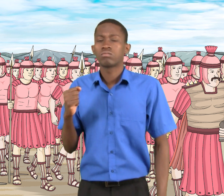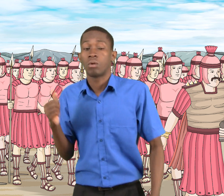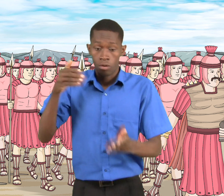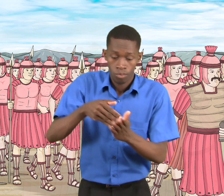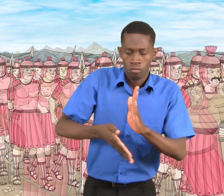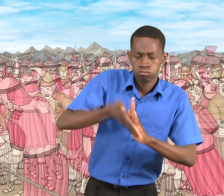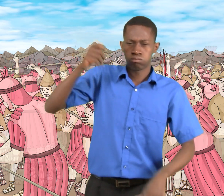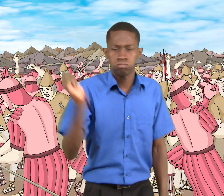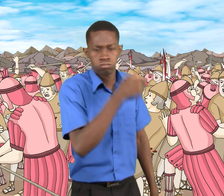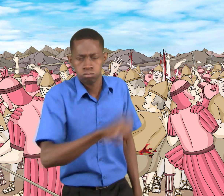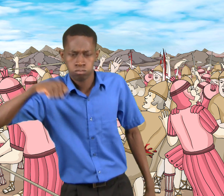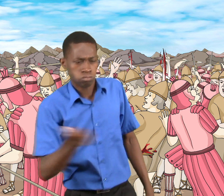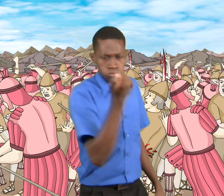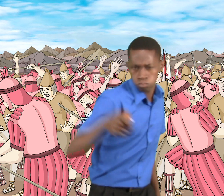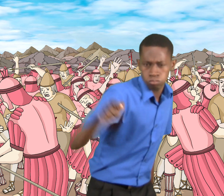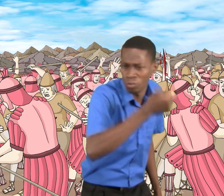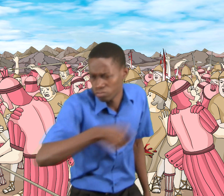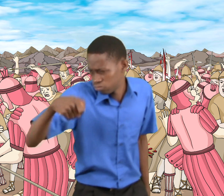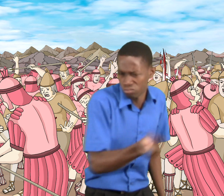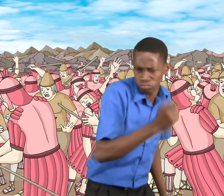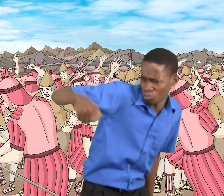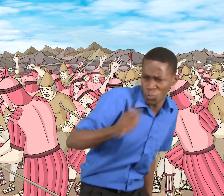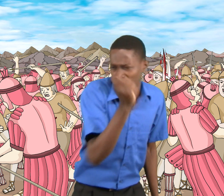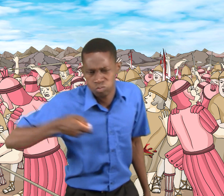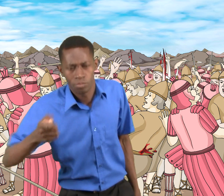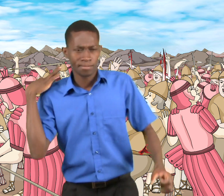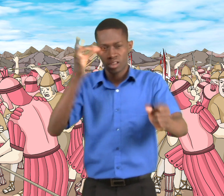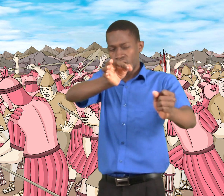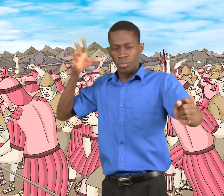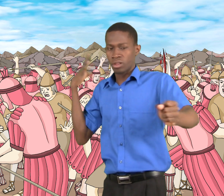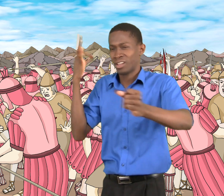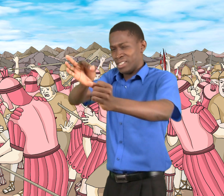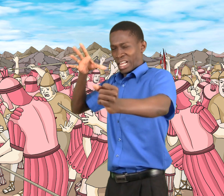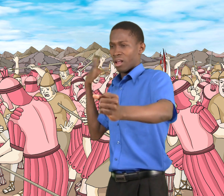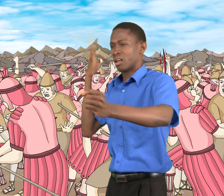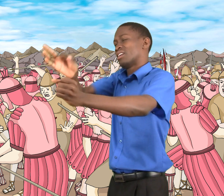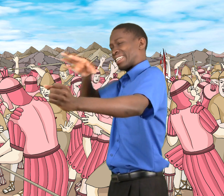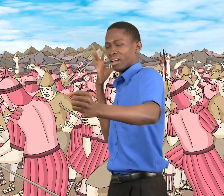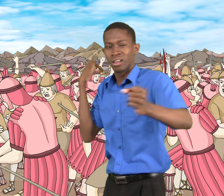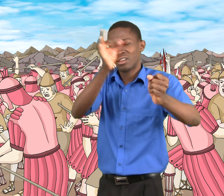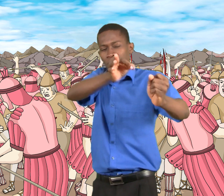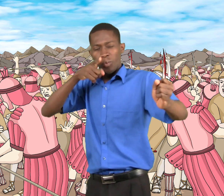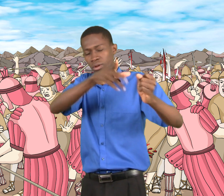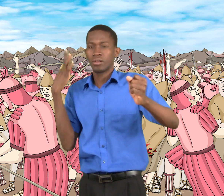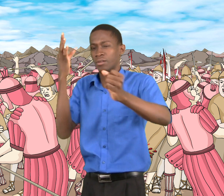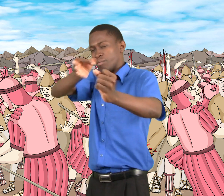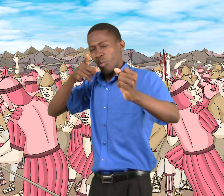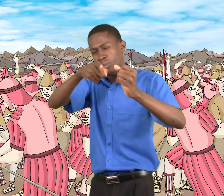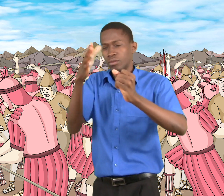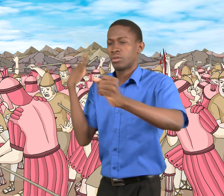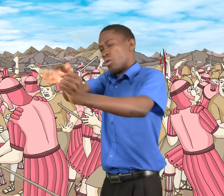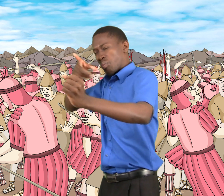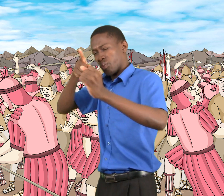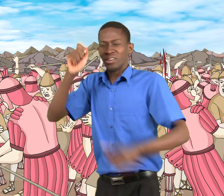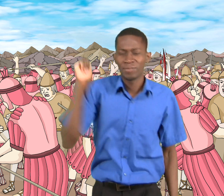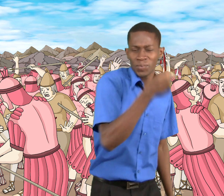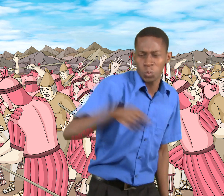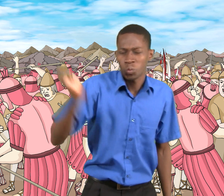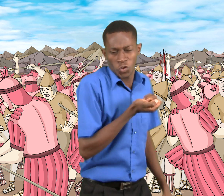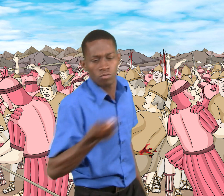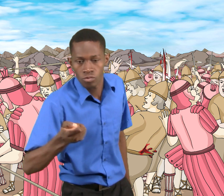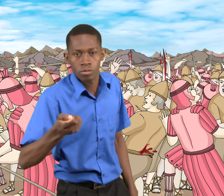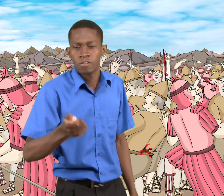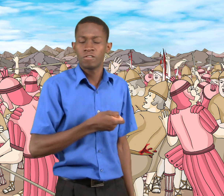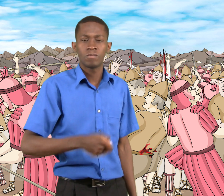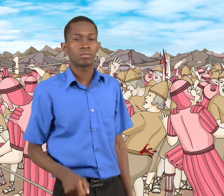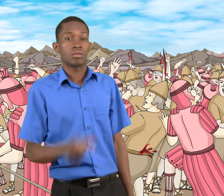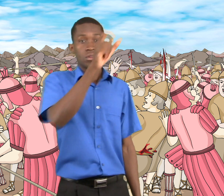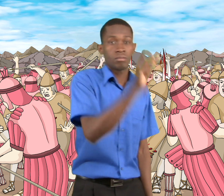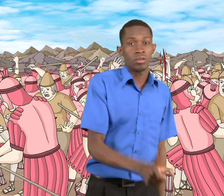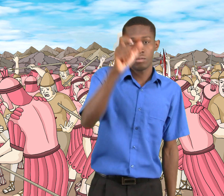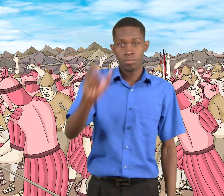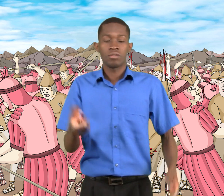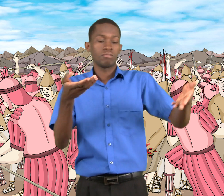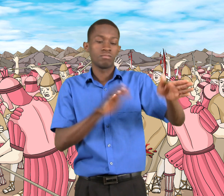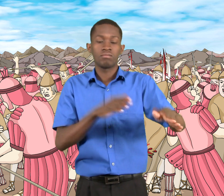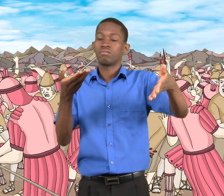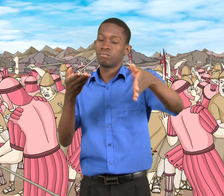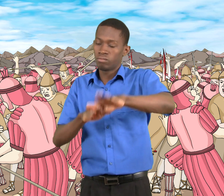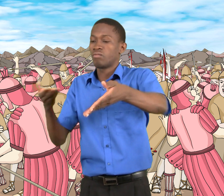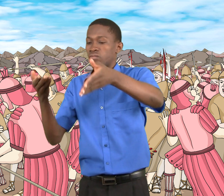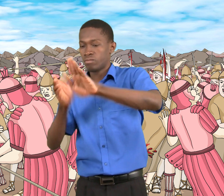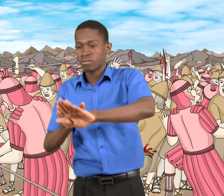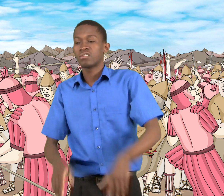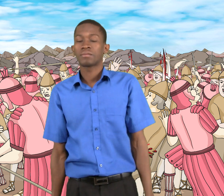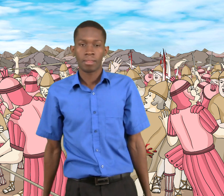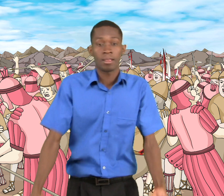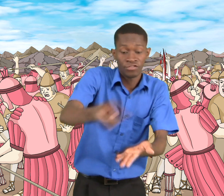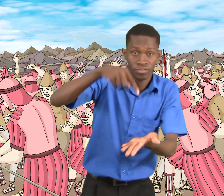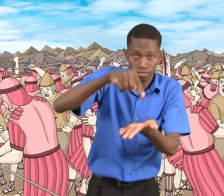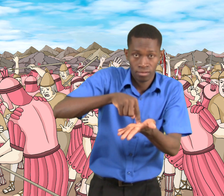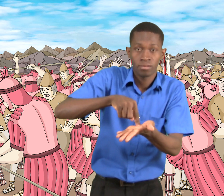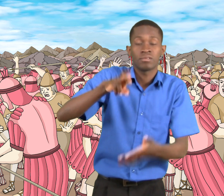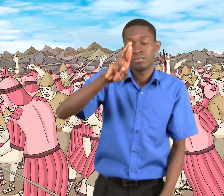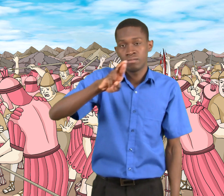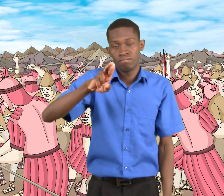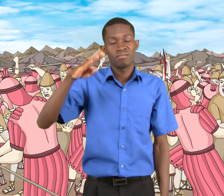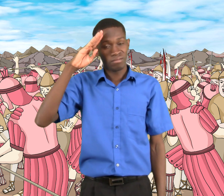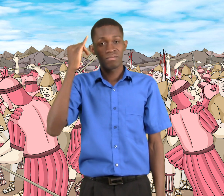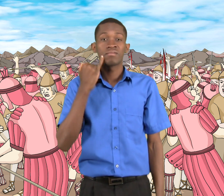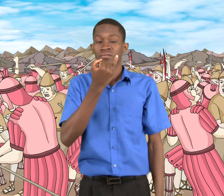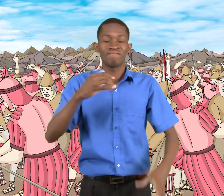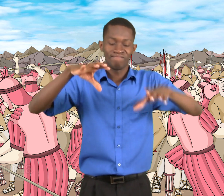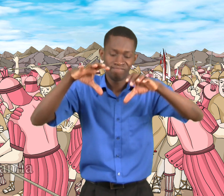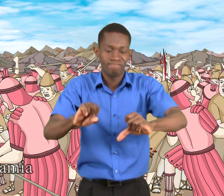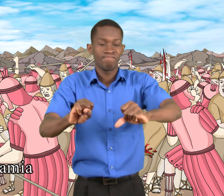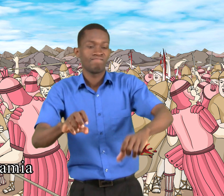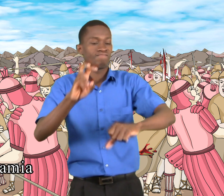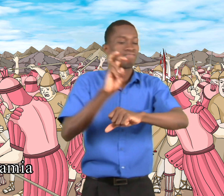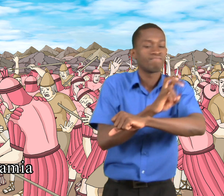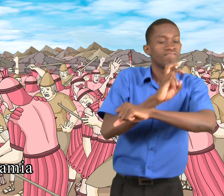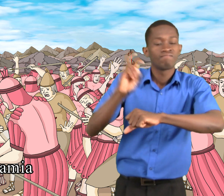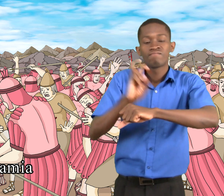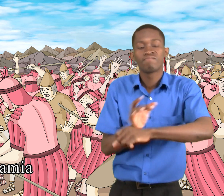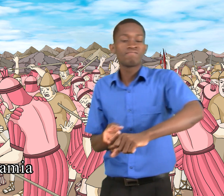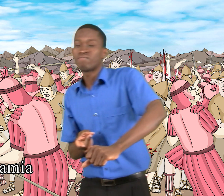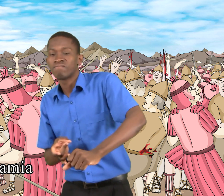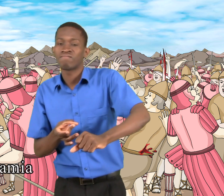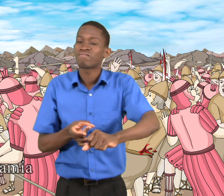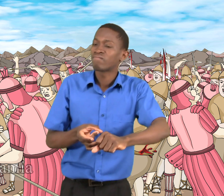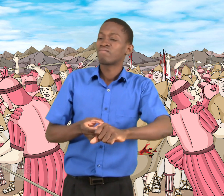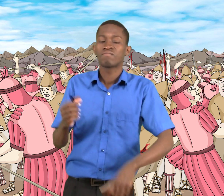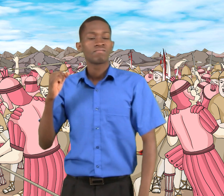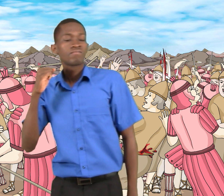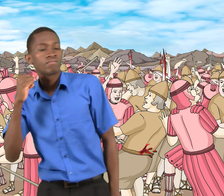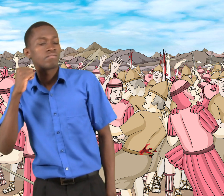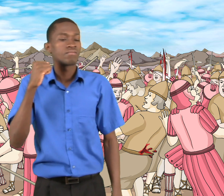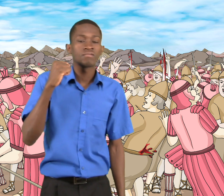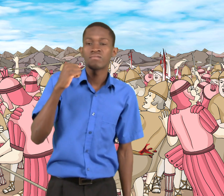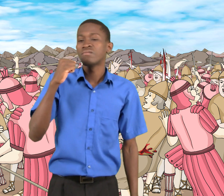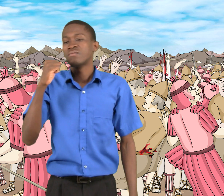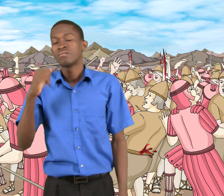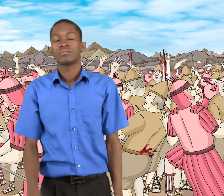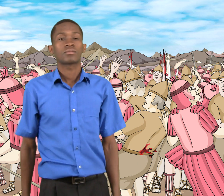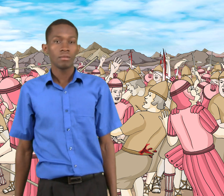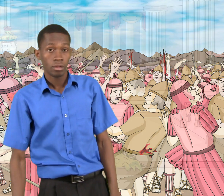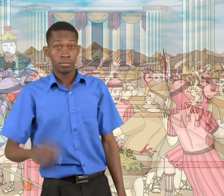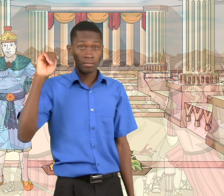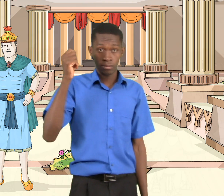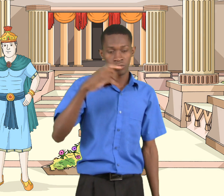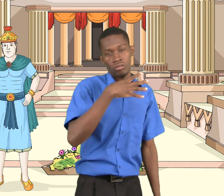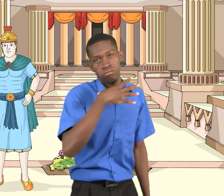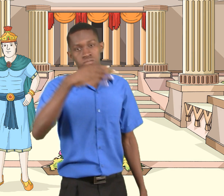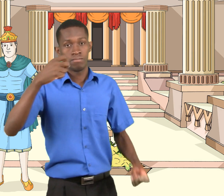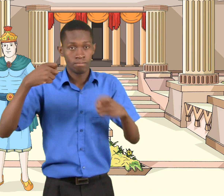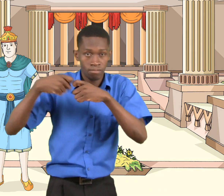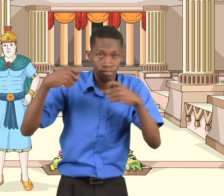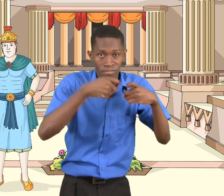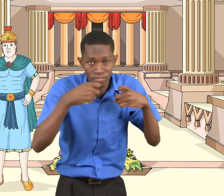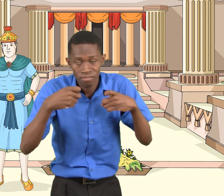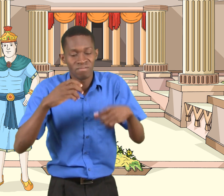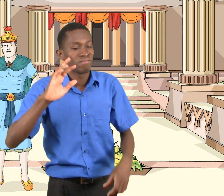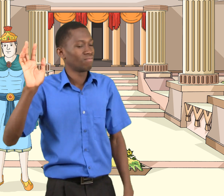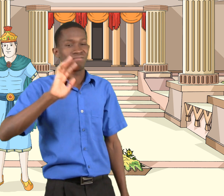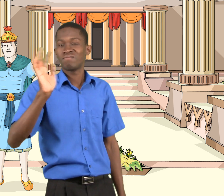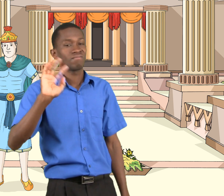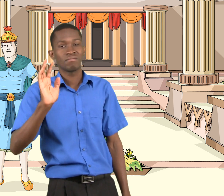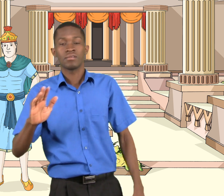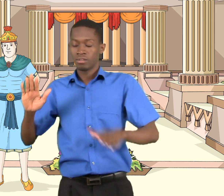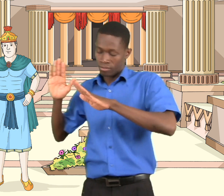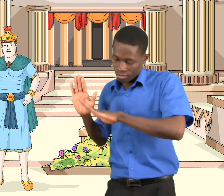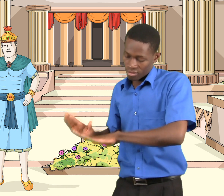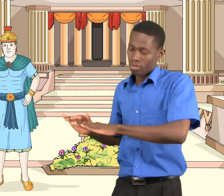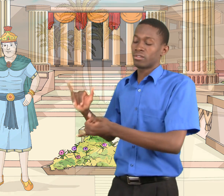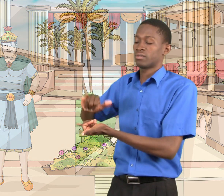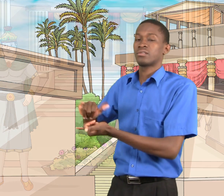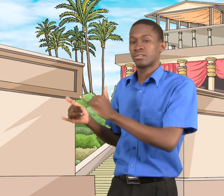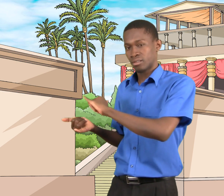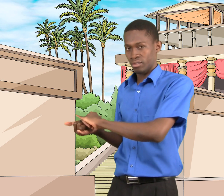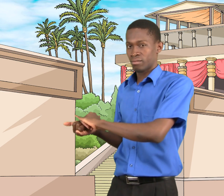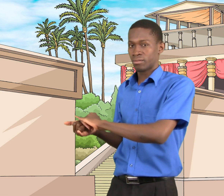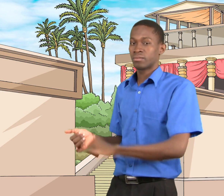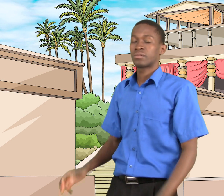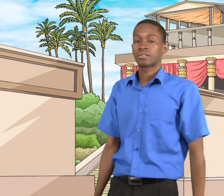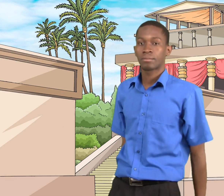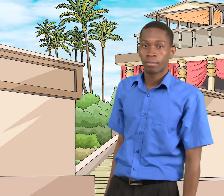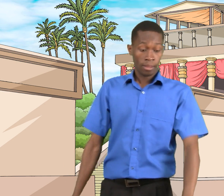They destroyed the Ammonites and besieged Rabbah, but David remained in Jerusalem.